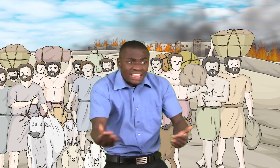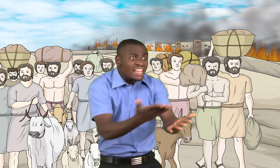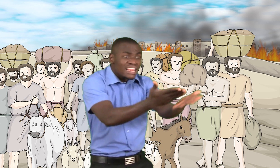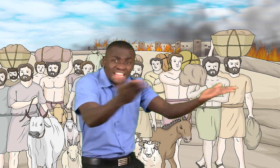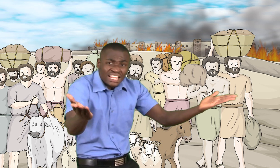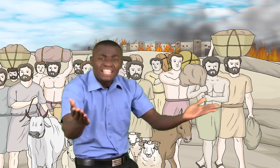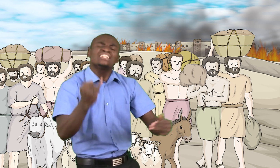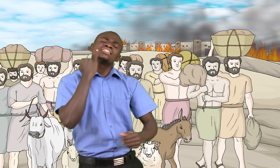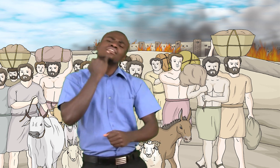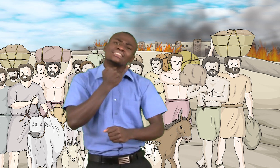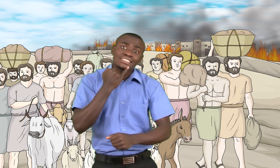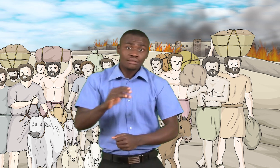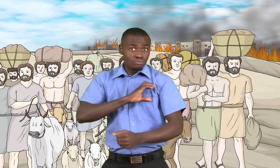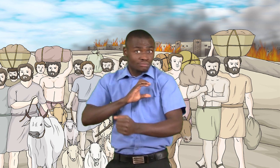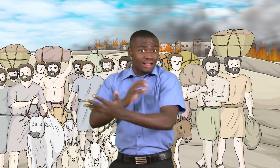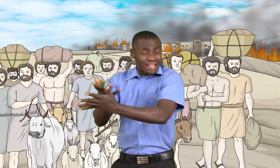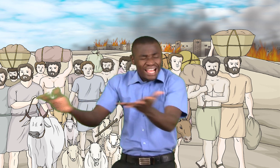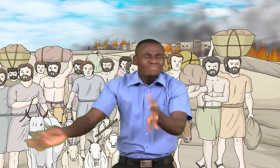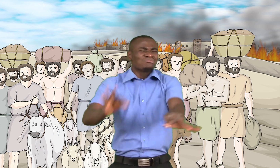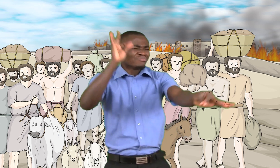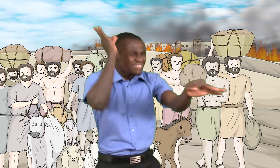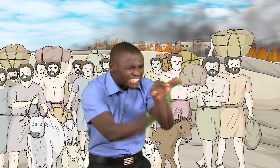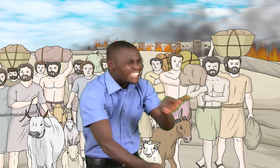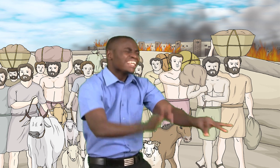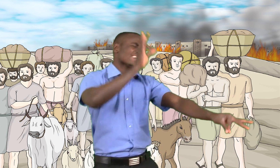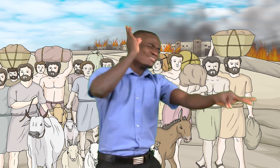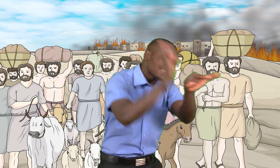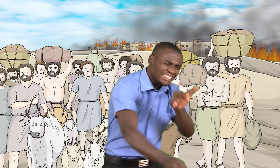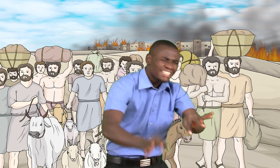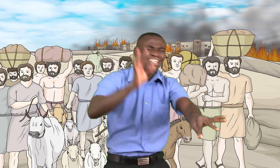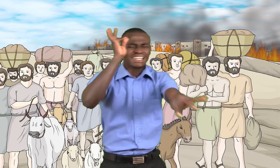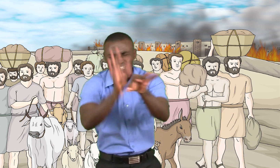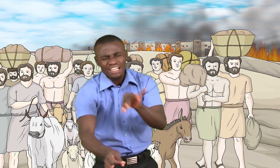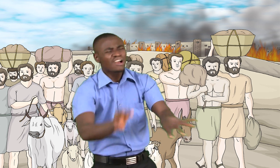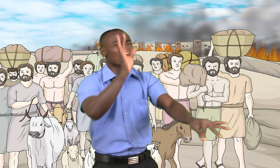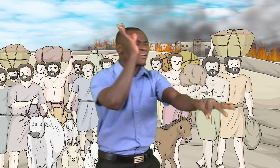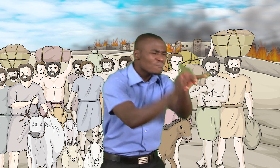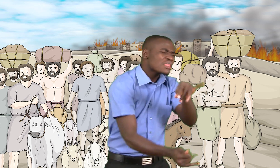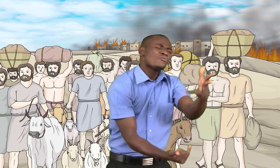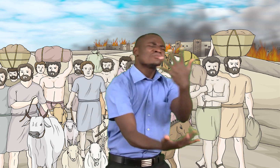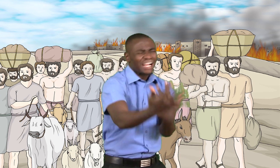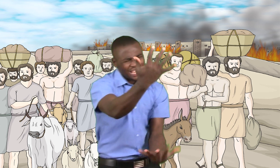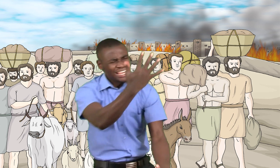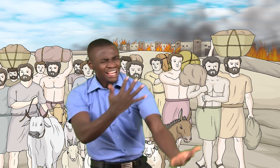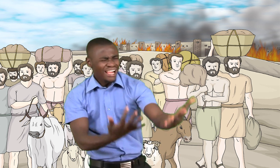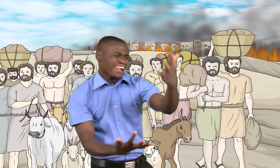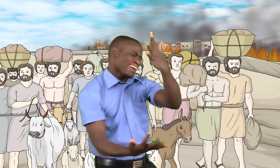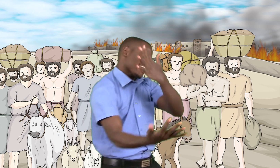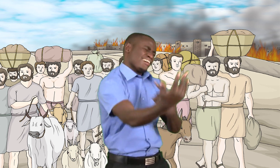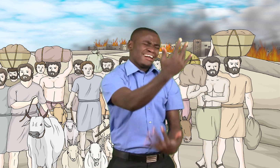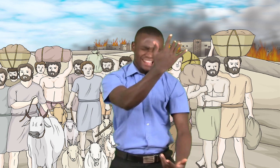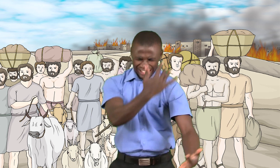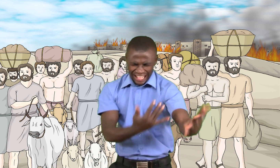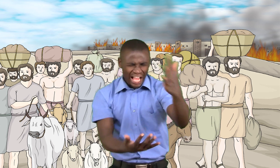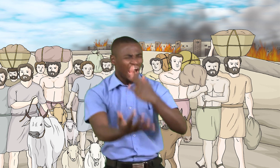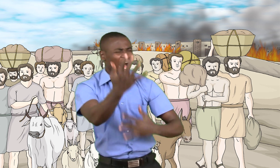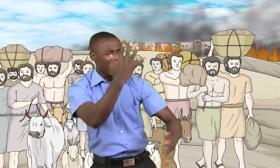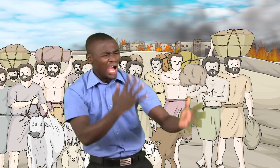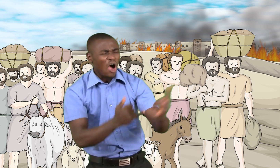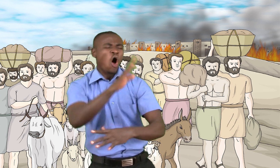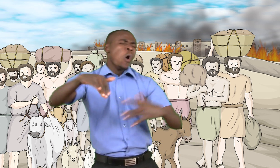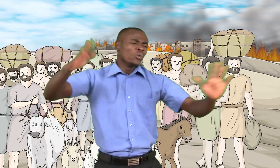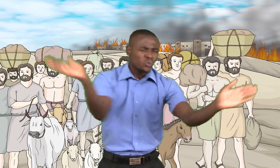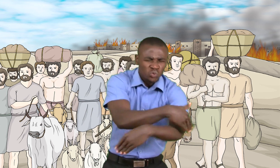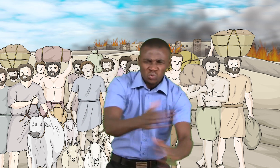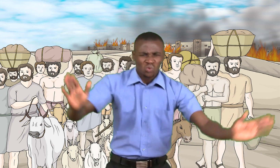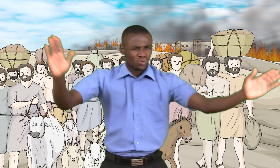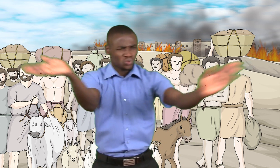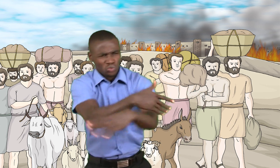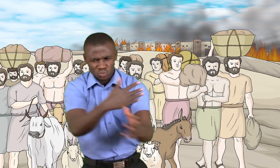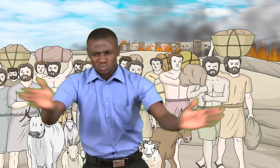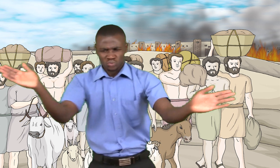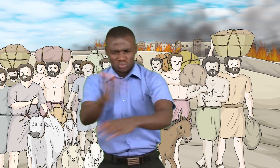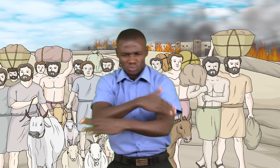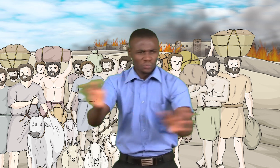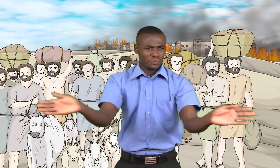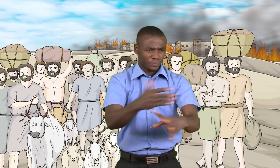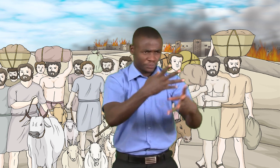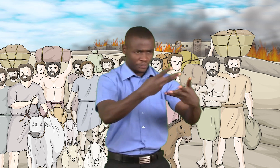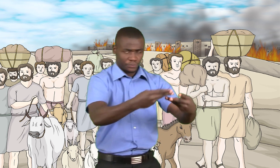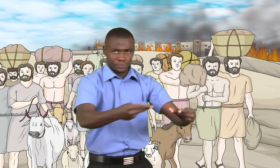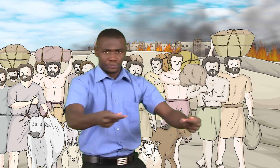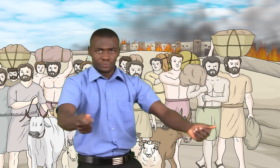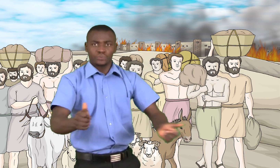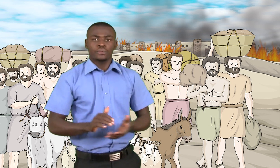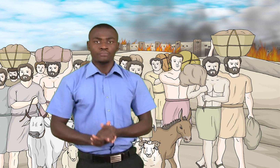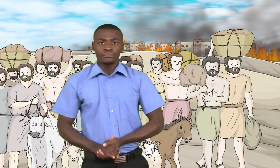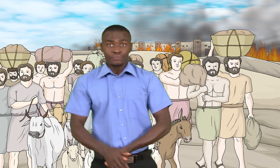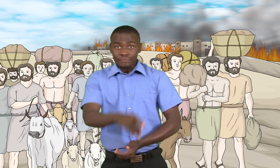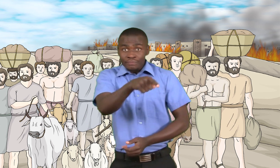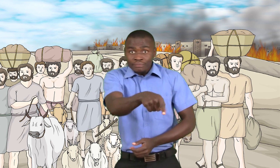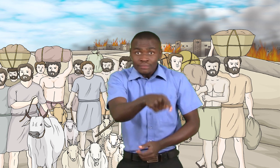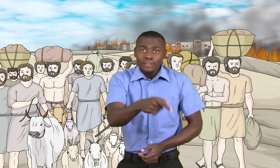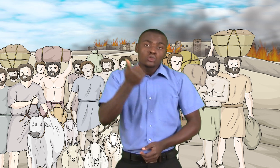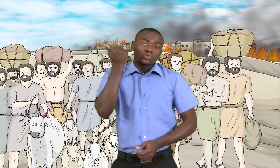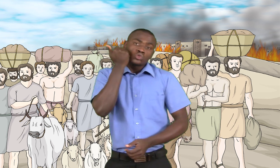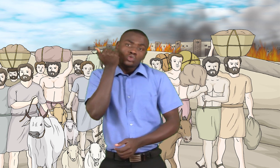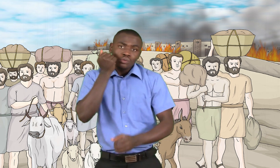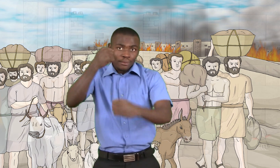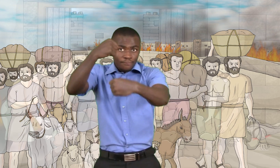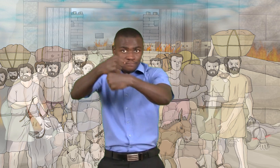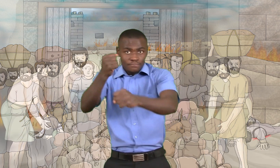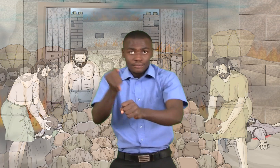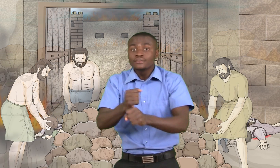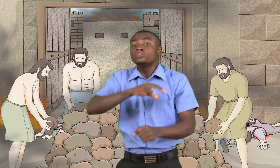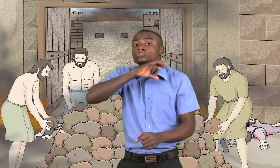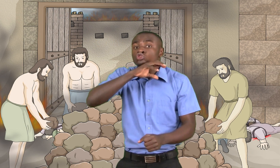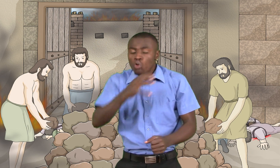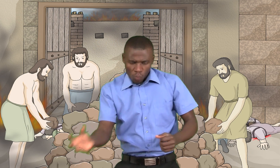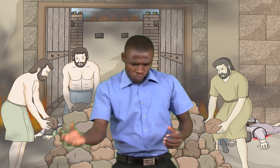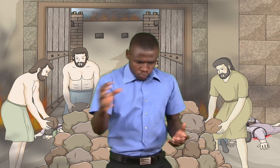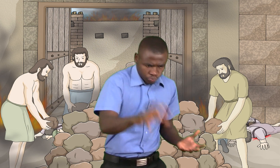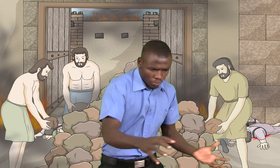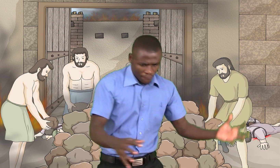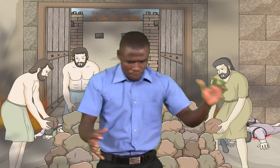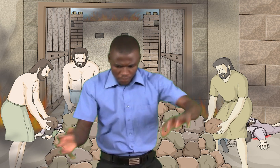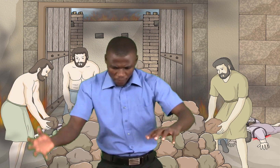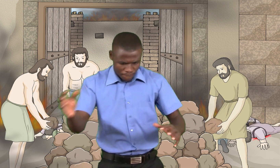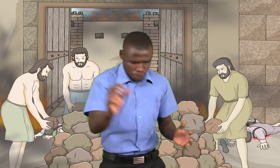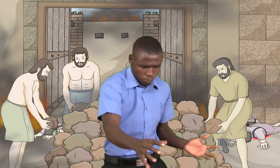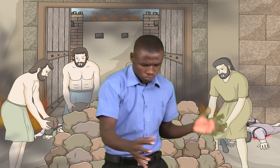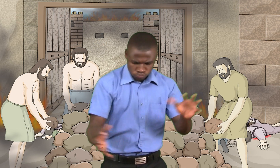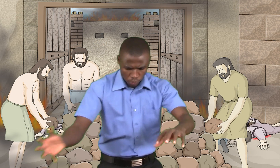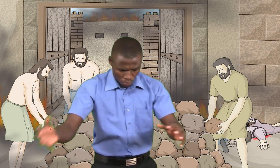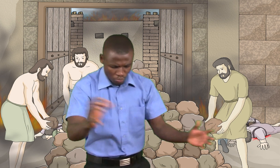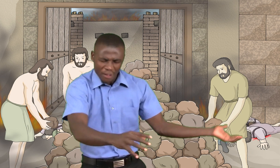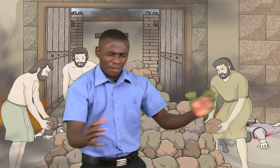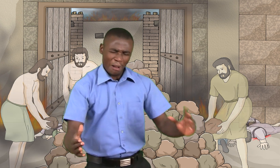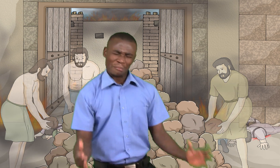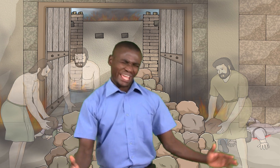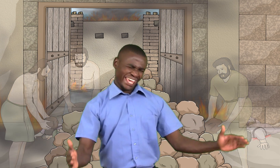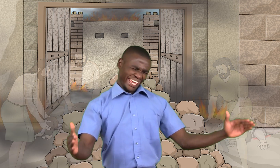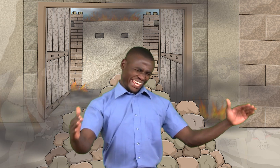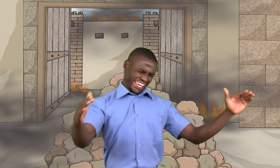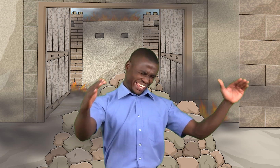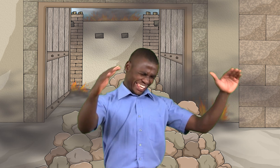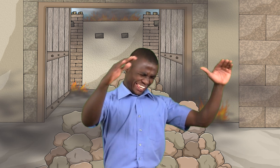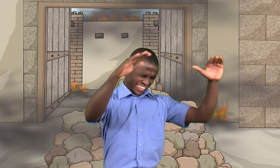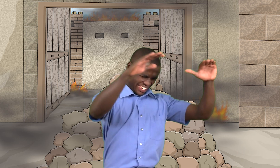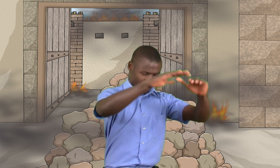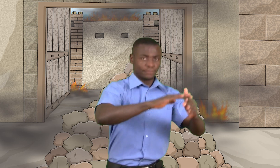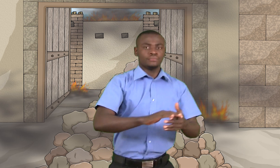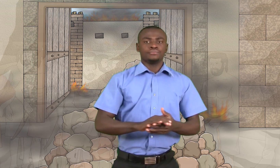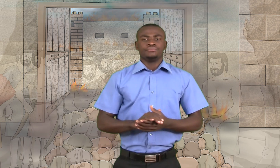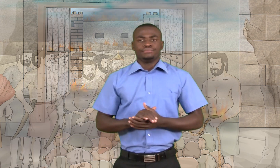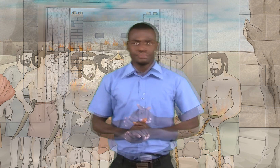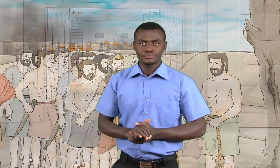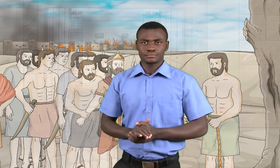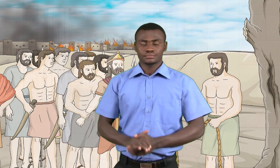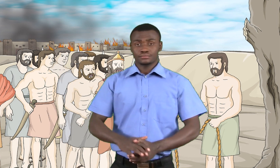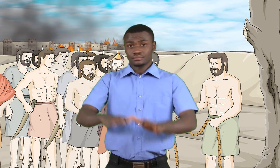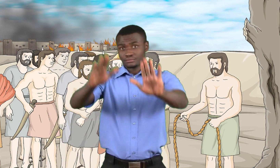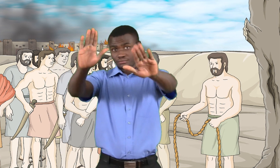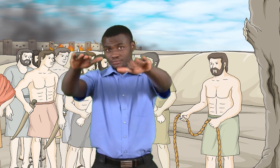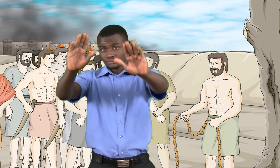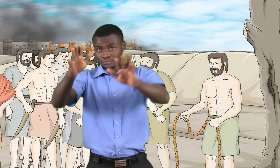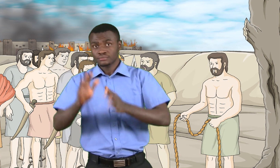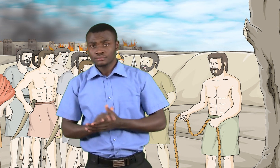So Joshua burned Ai and made it a permanent heap of ruins, a desolation to this day.